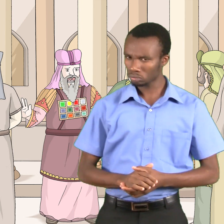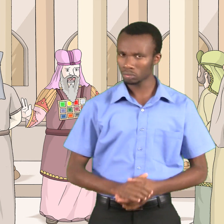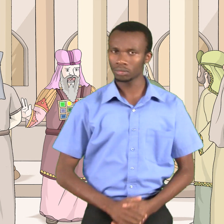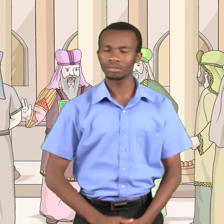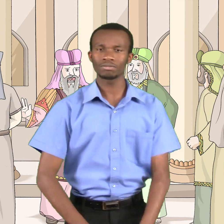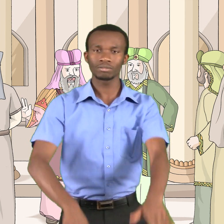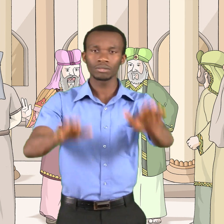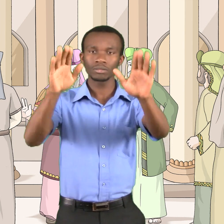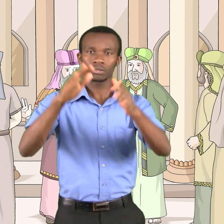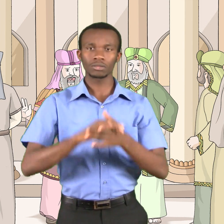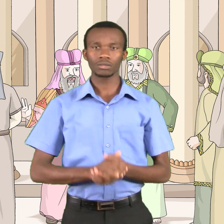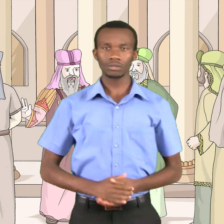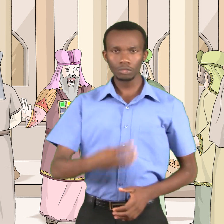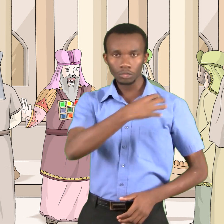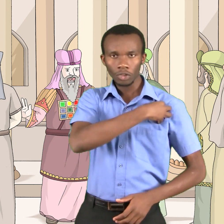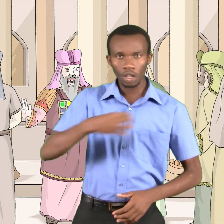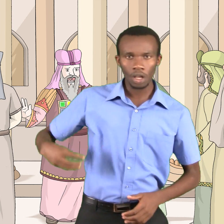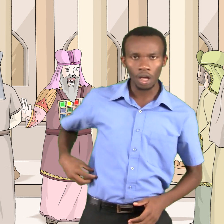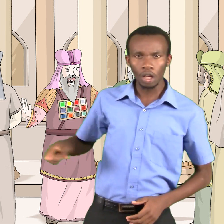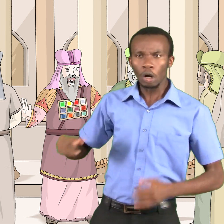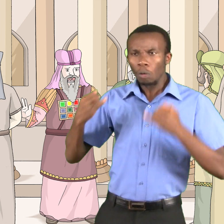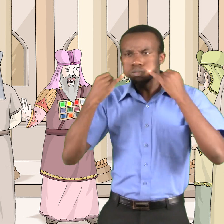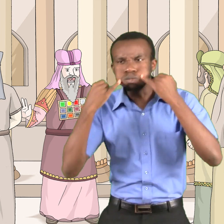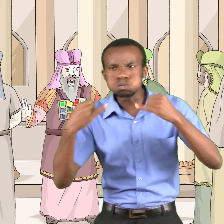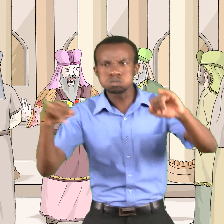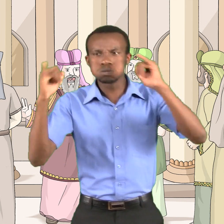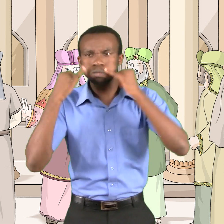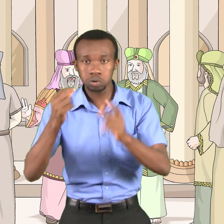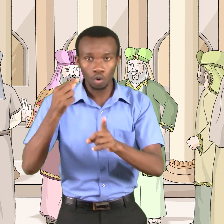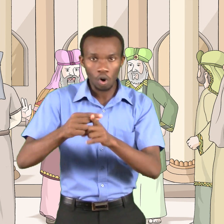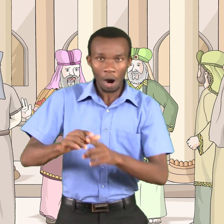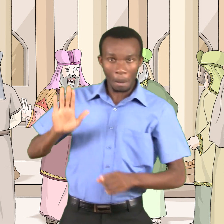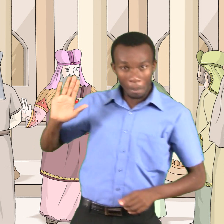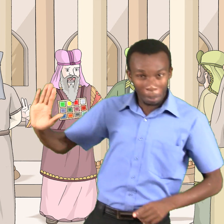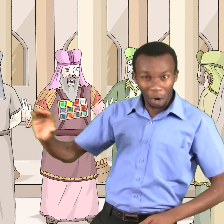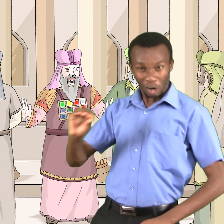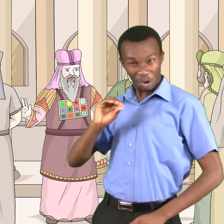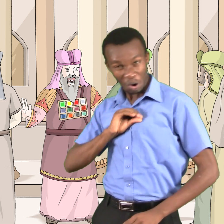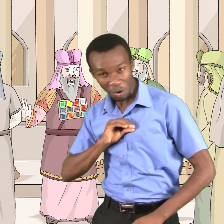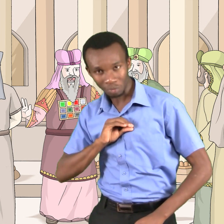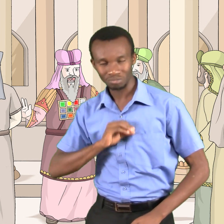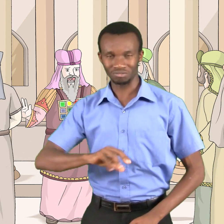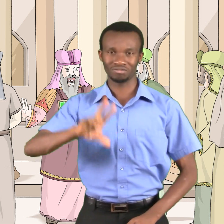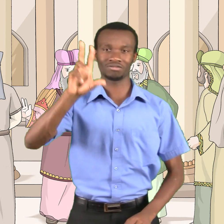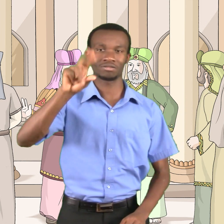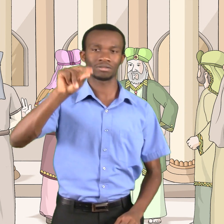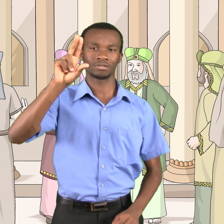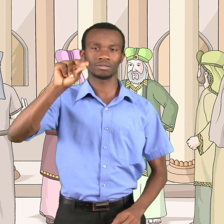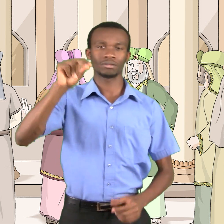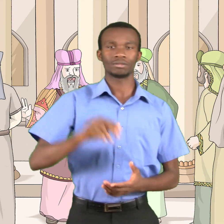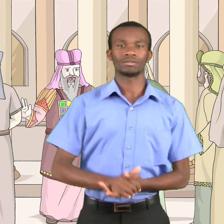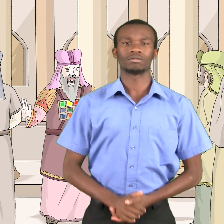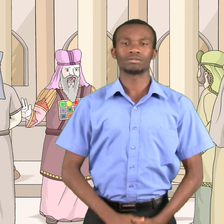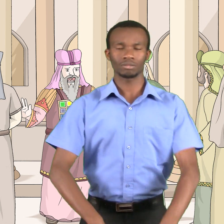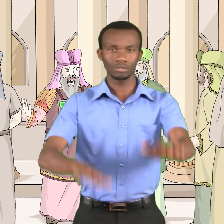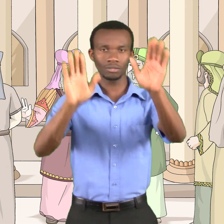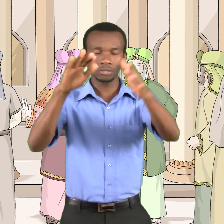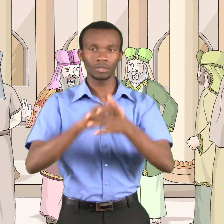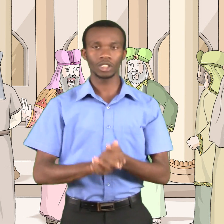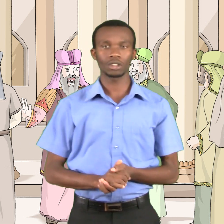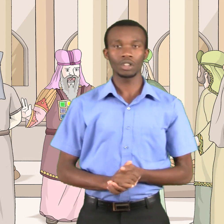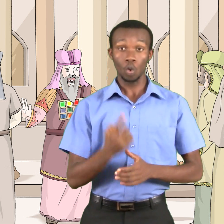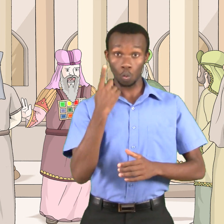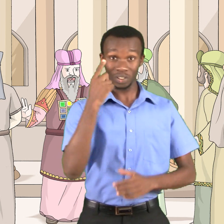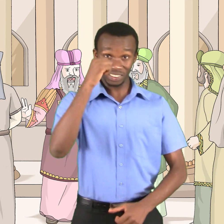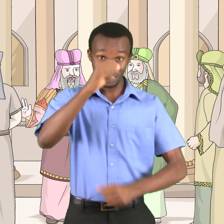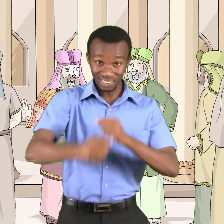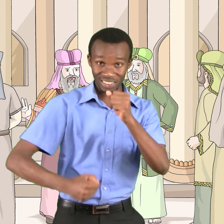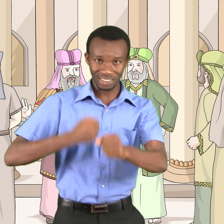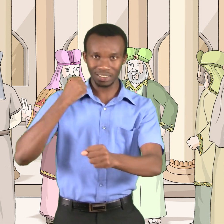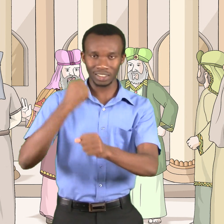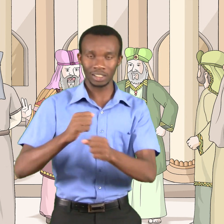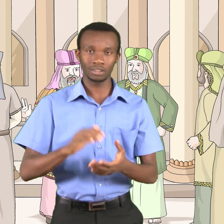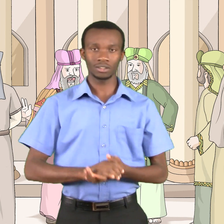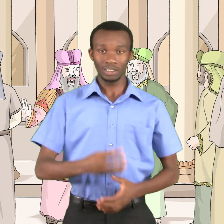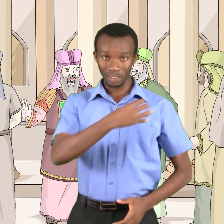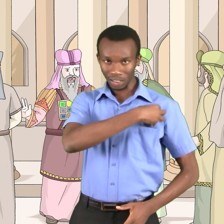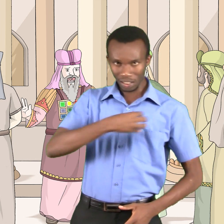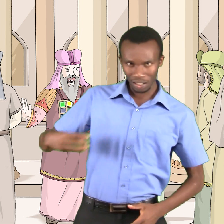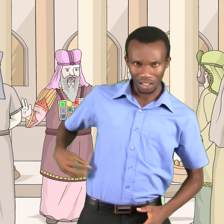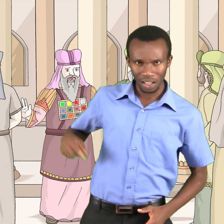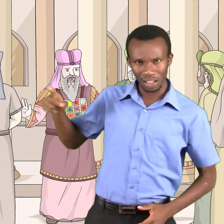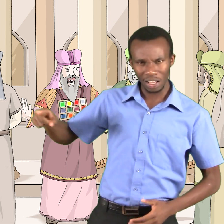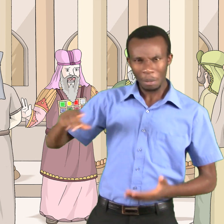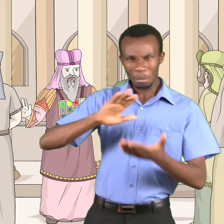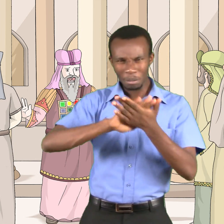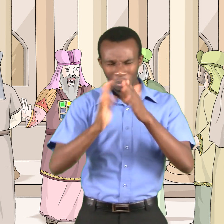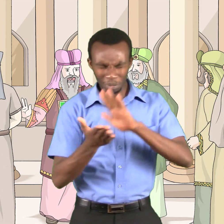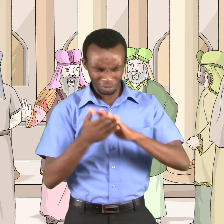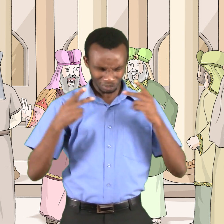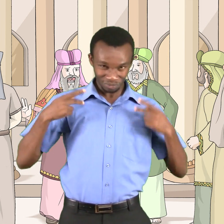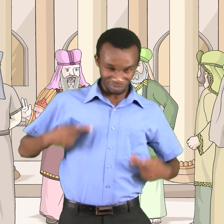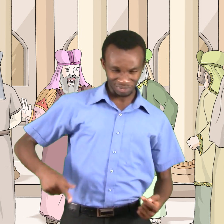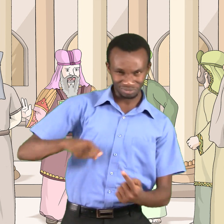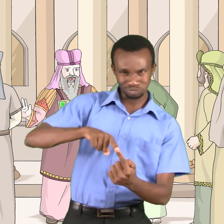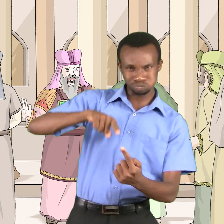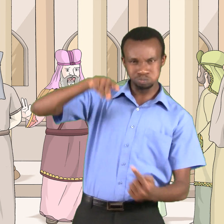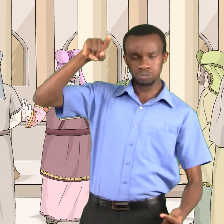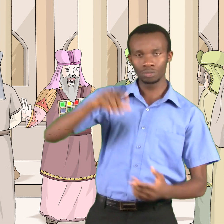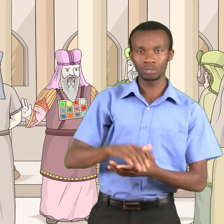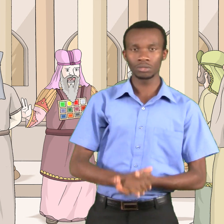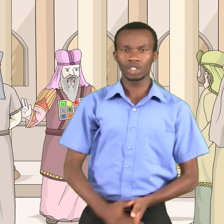Caiaphas did not say this on his own.